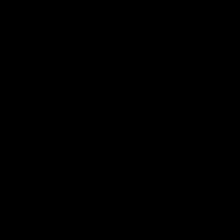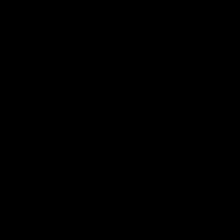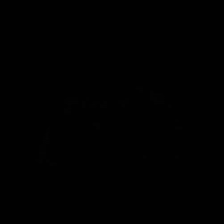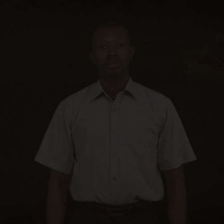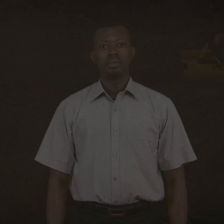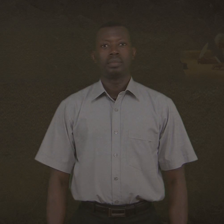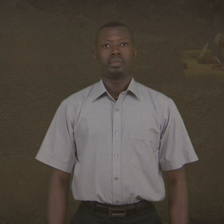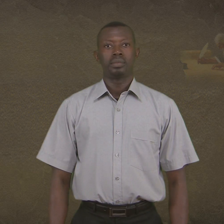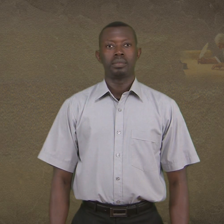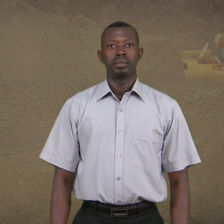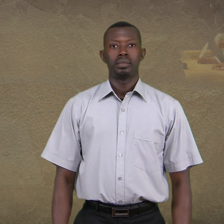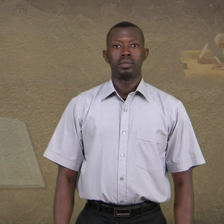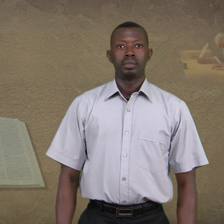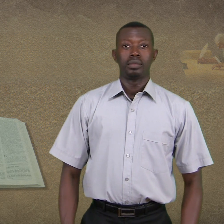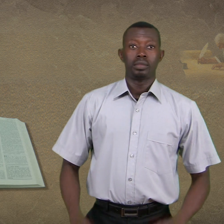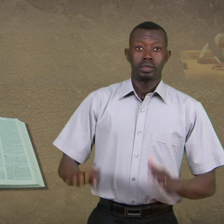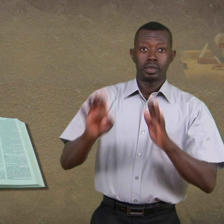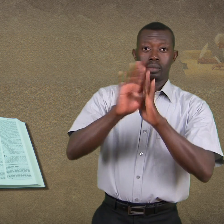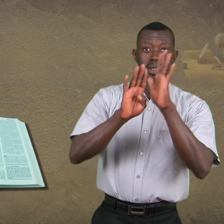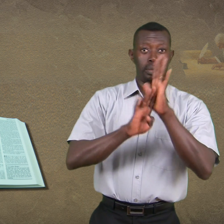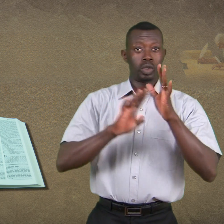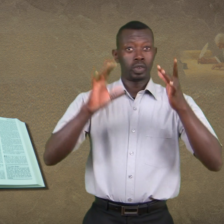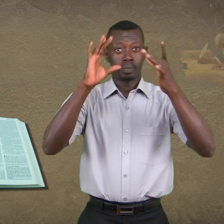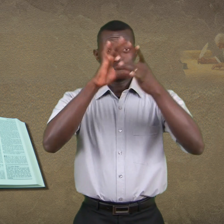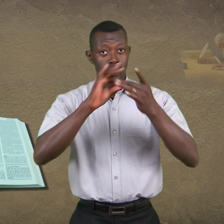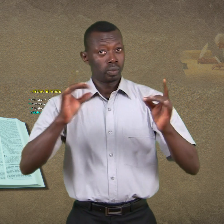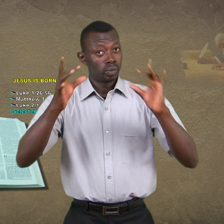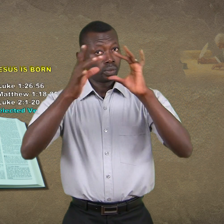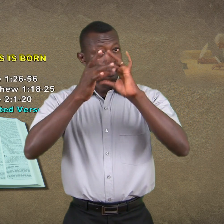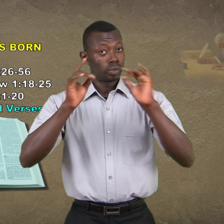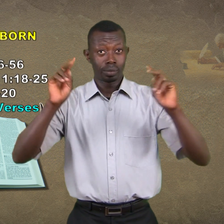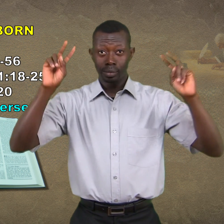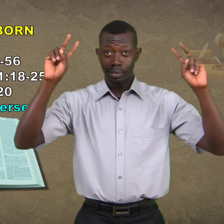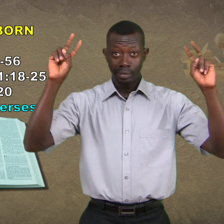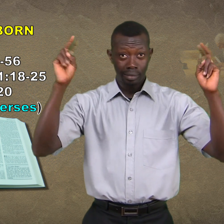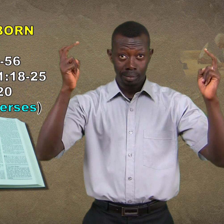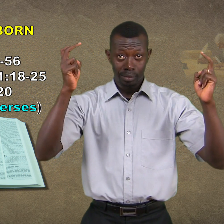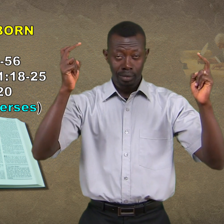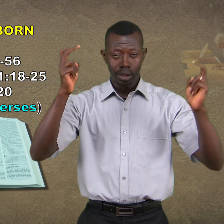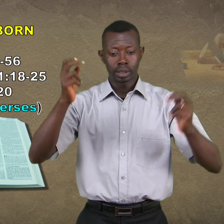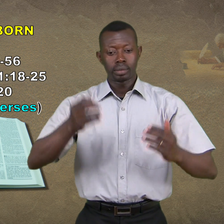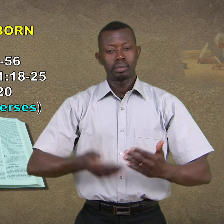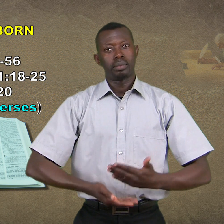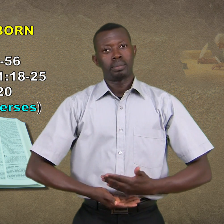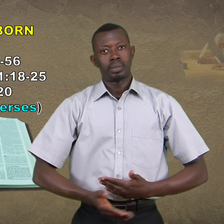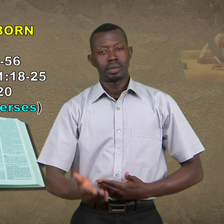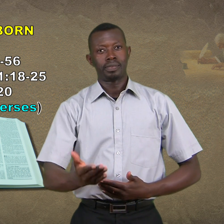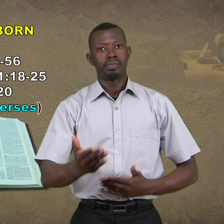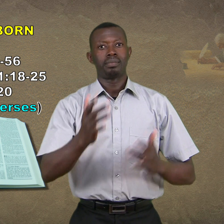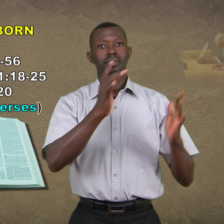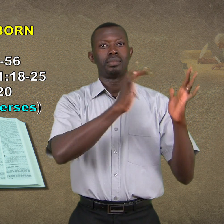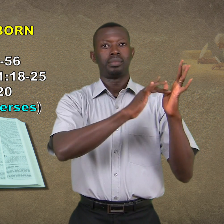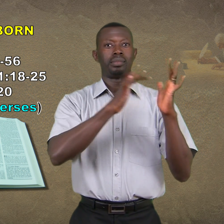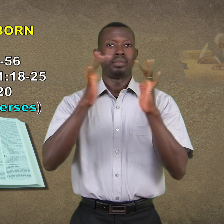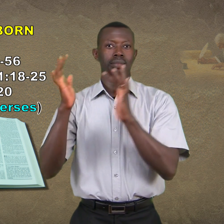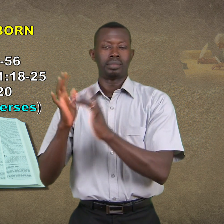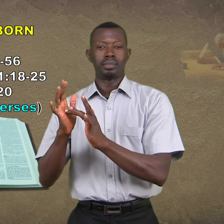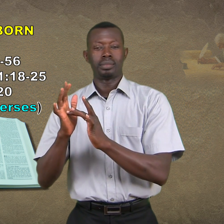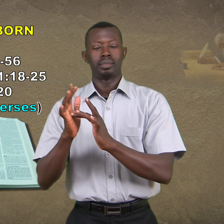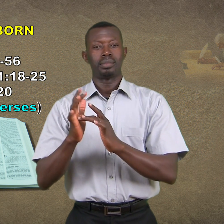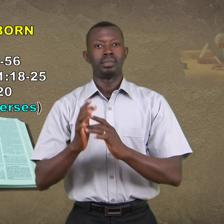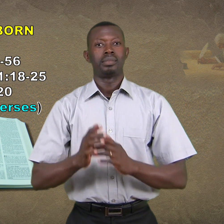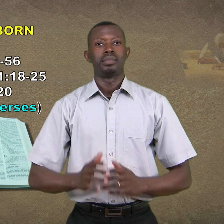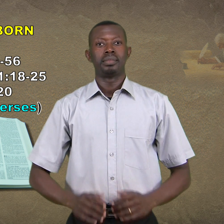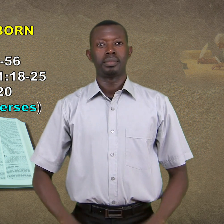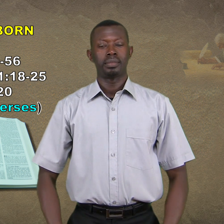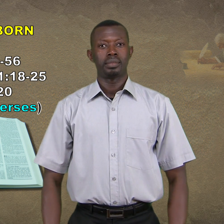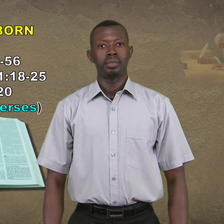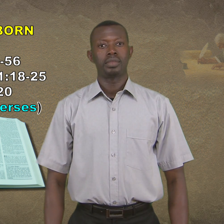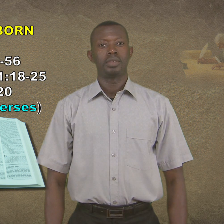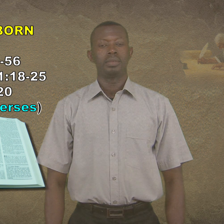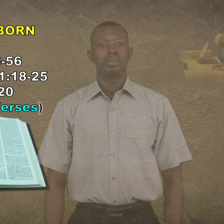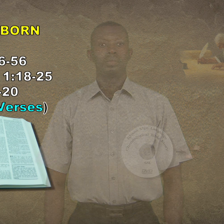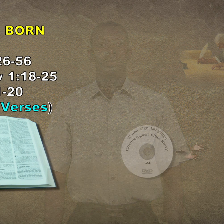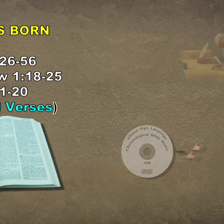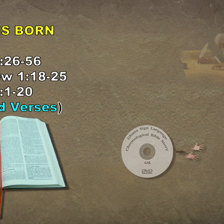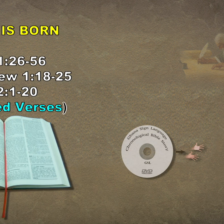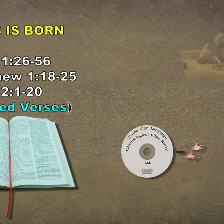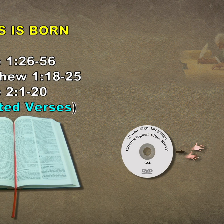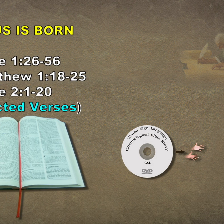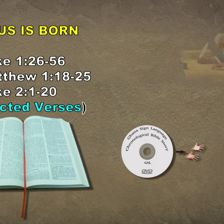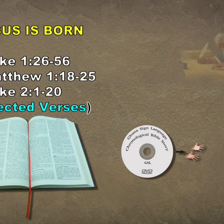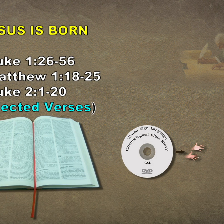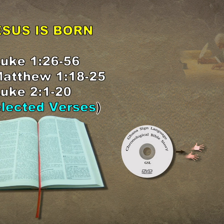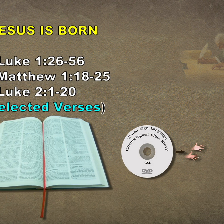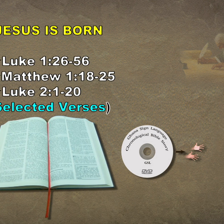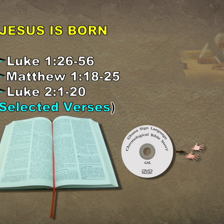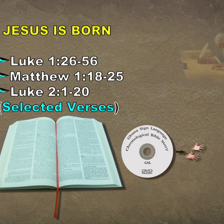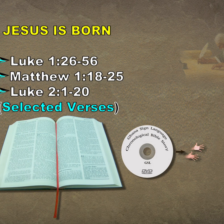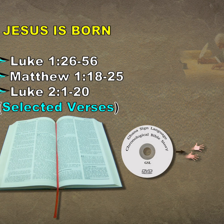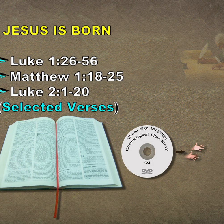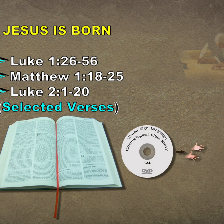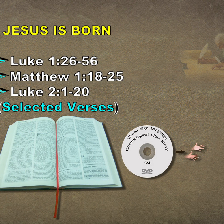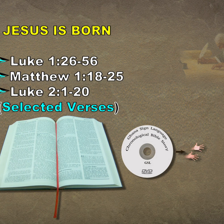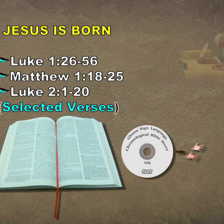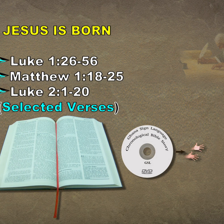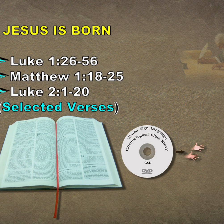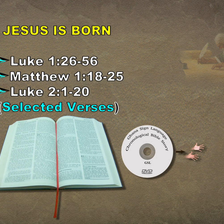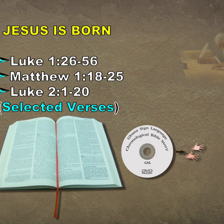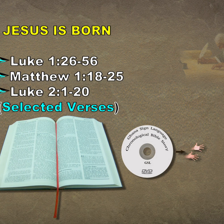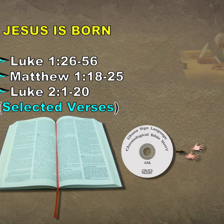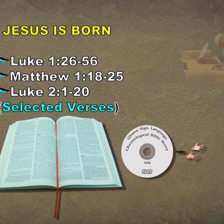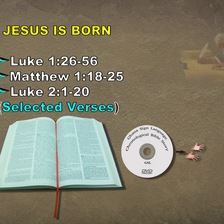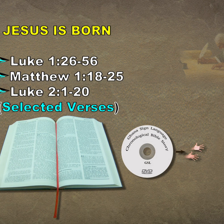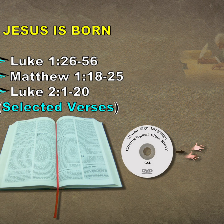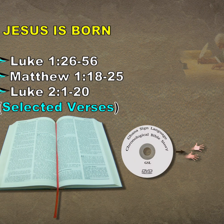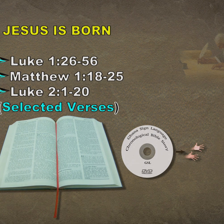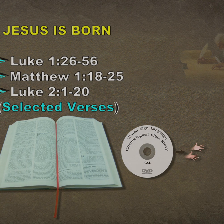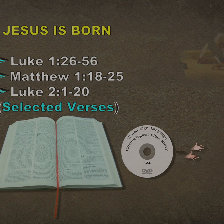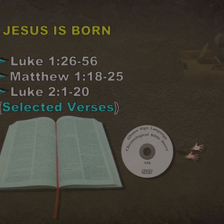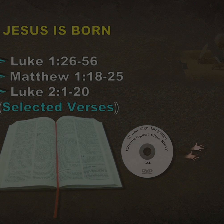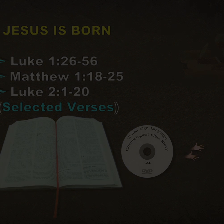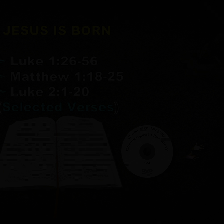Jesus is born